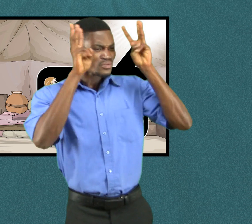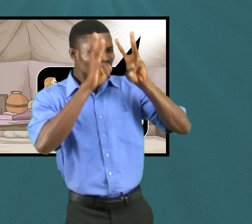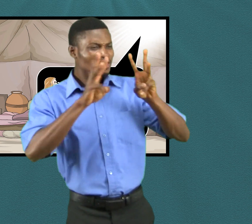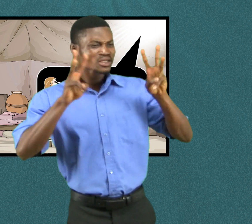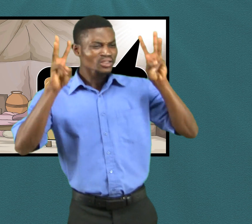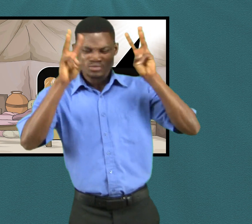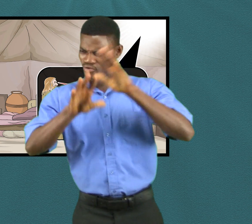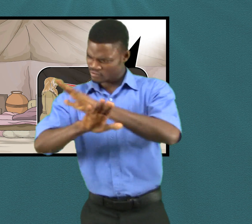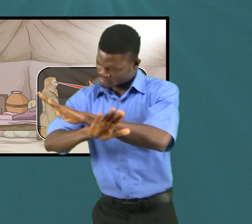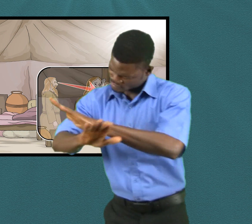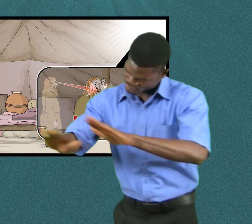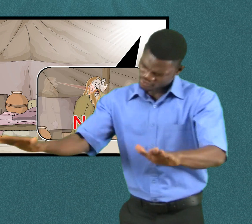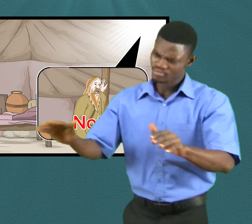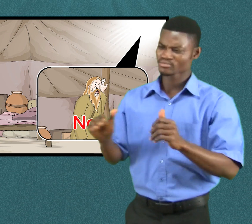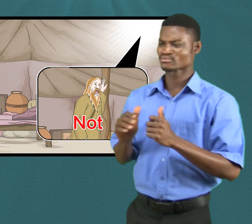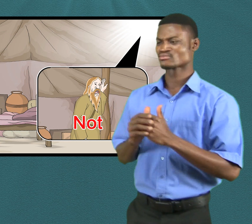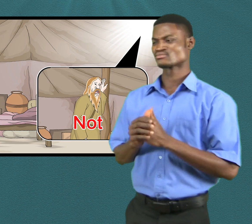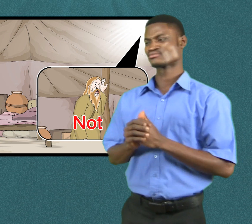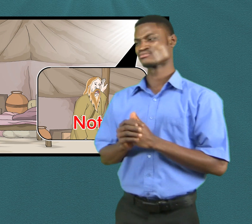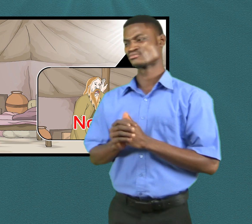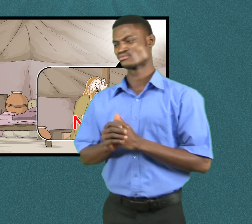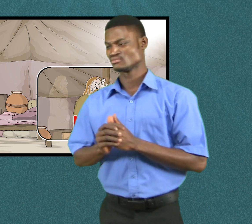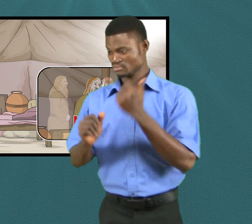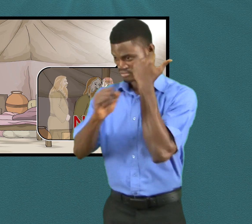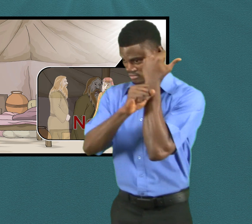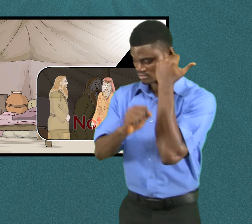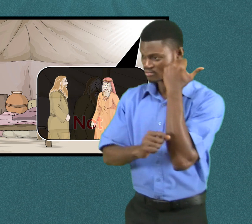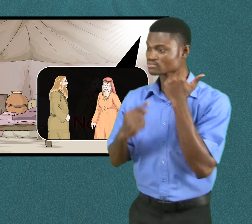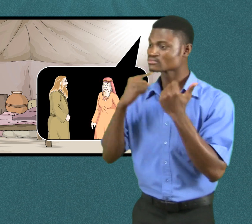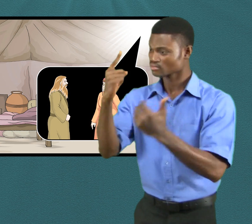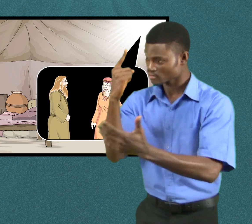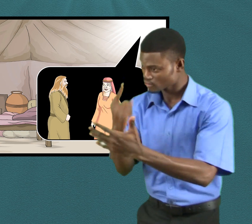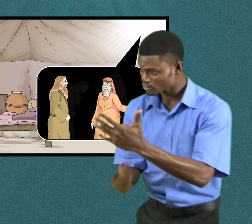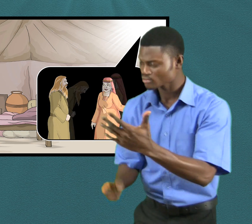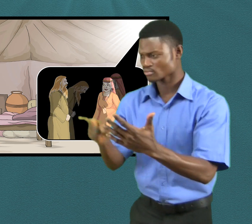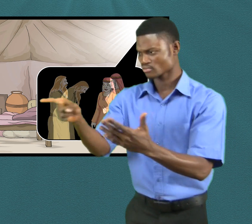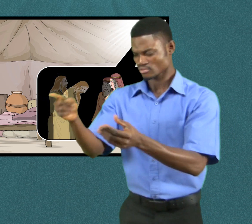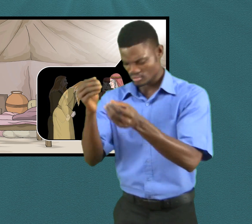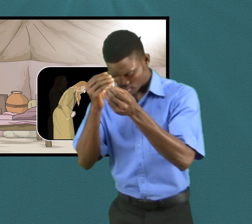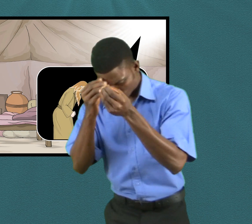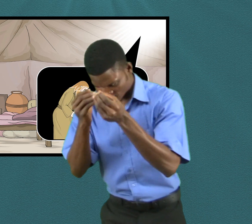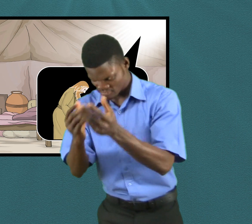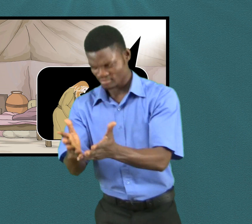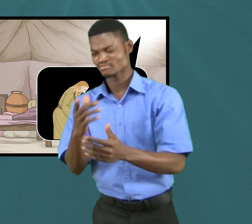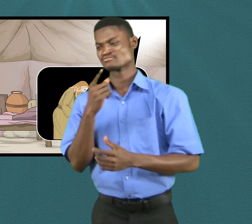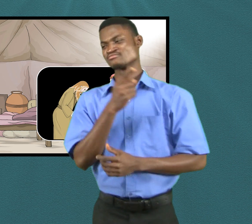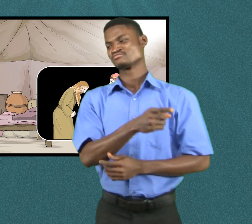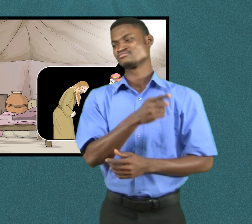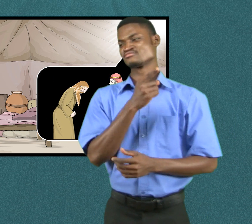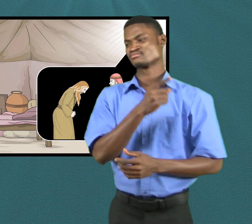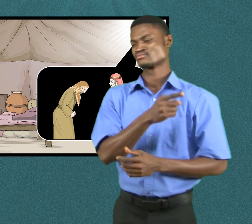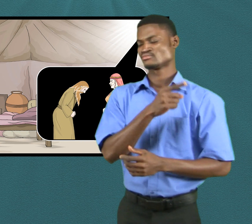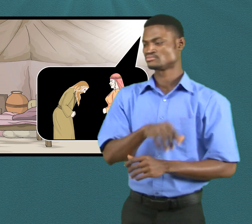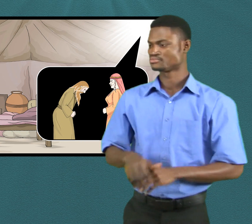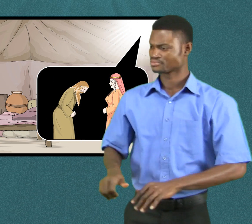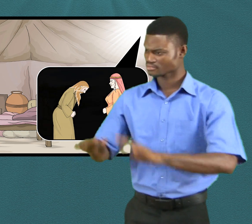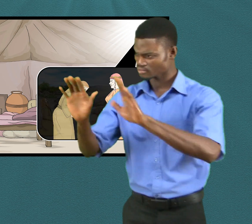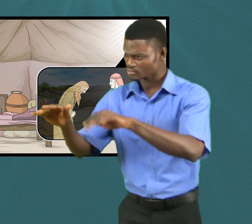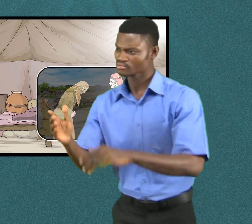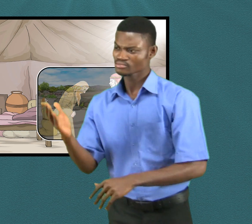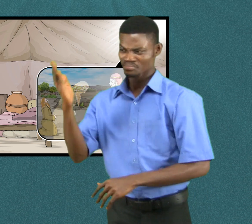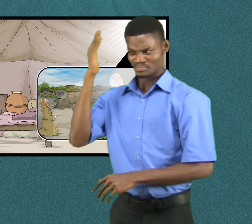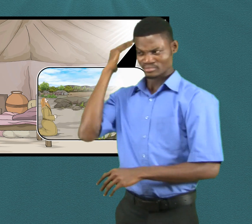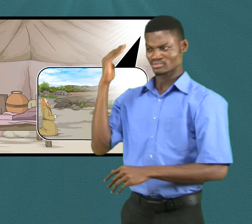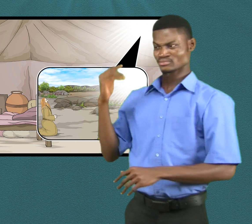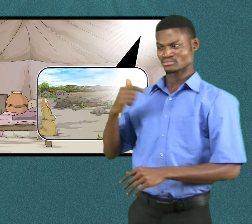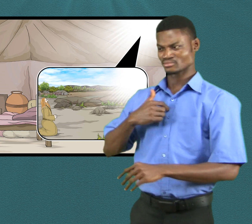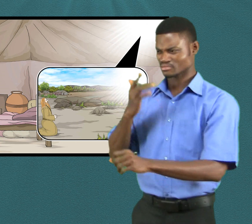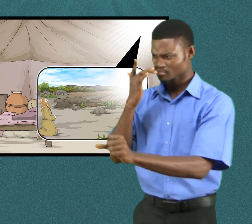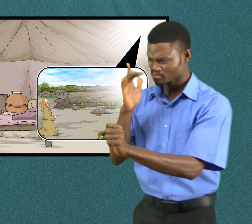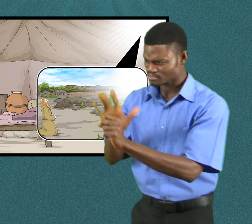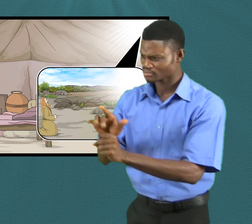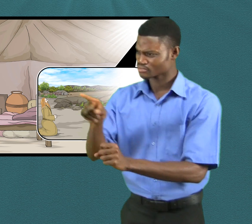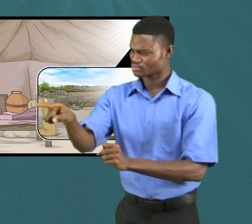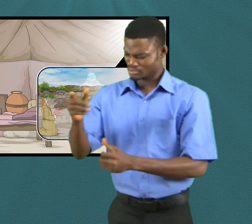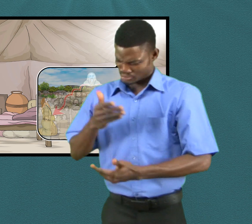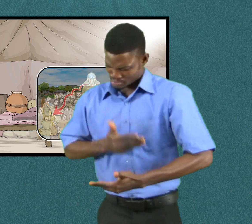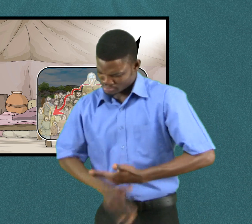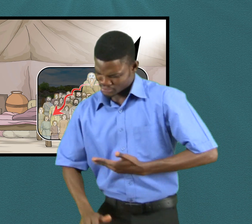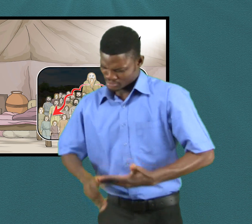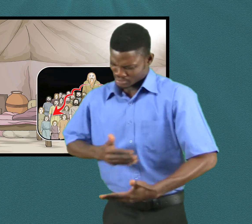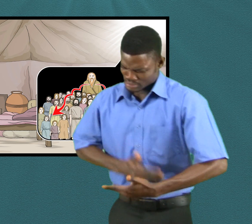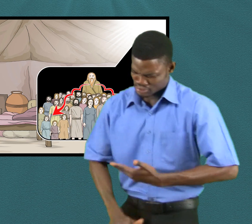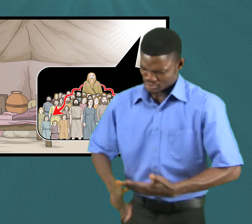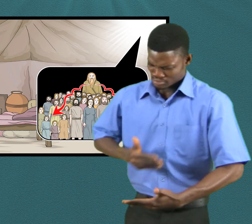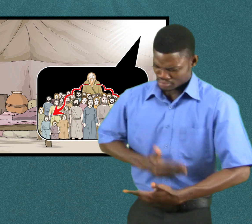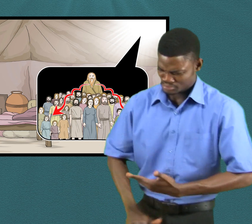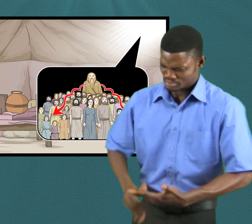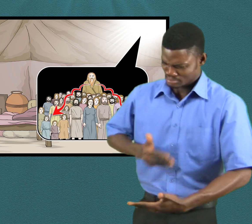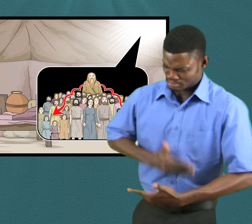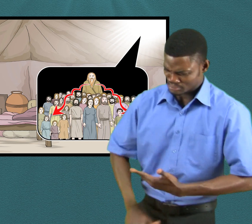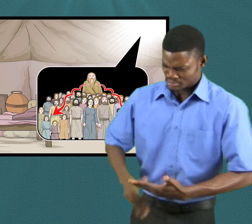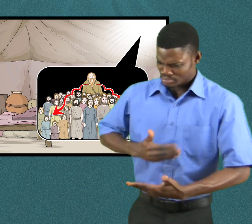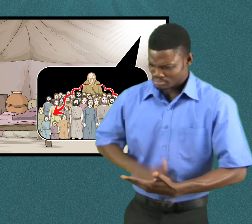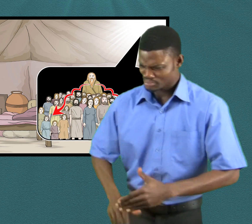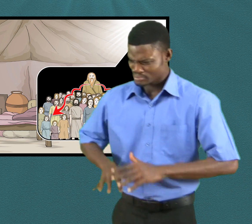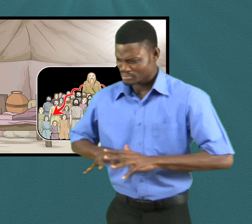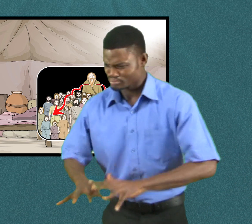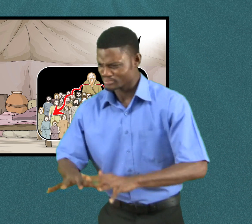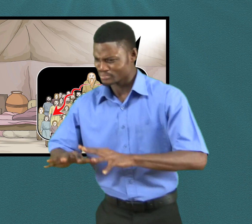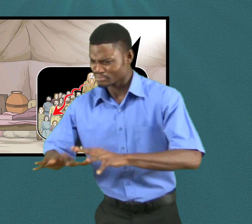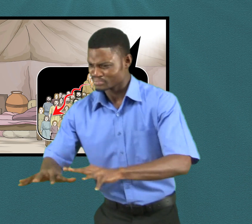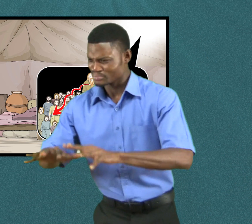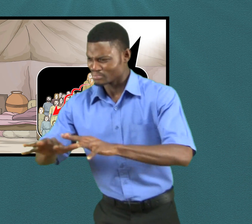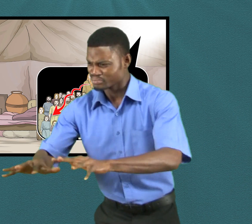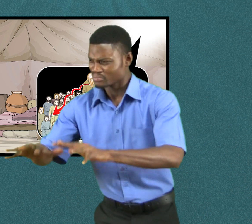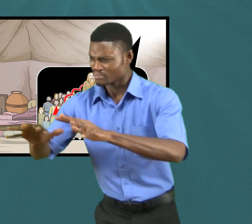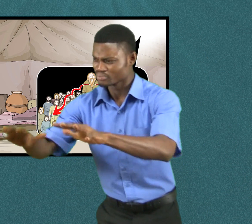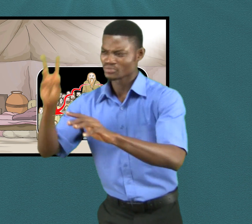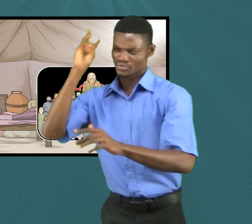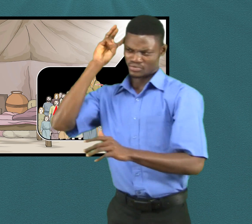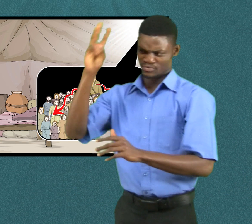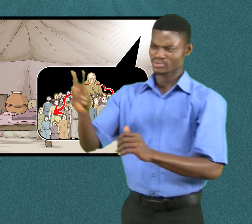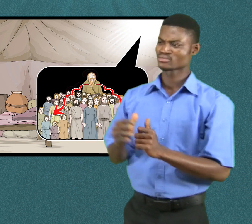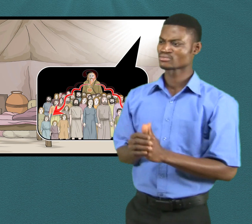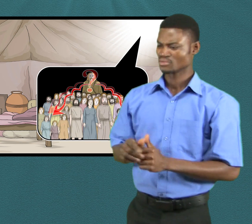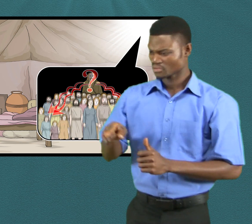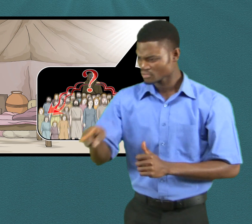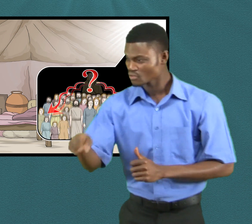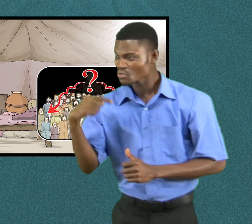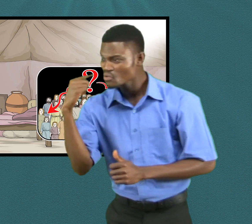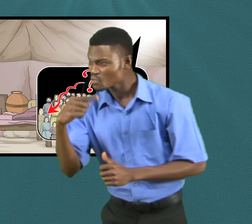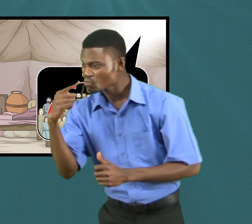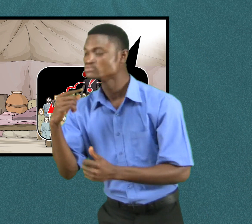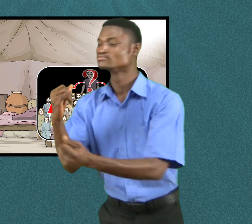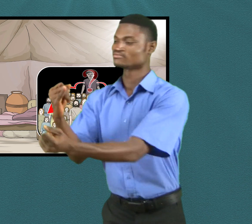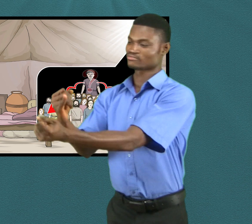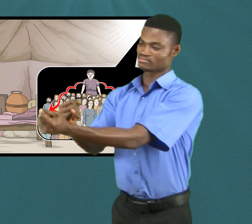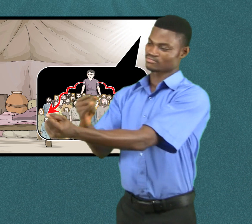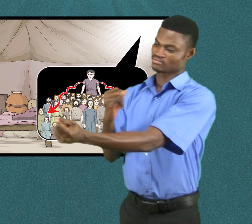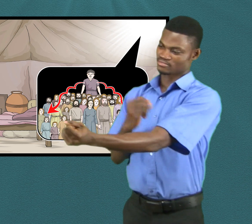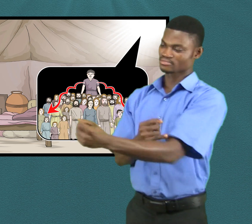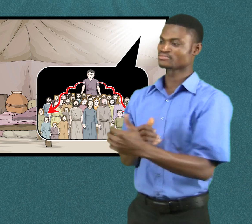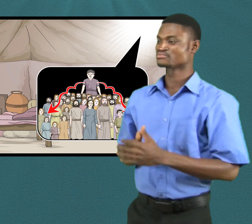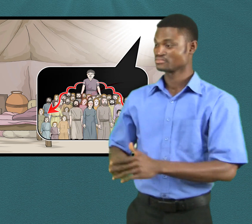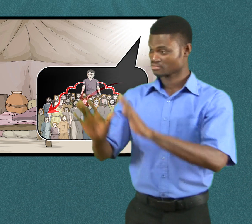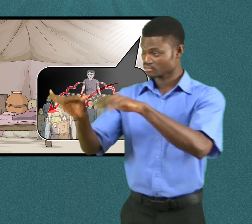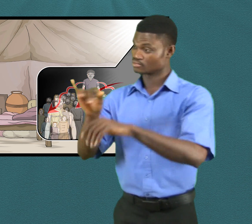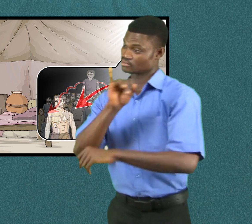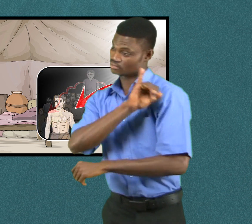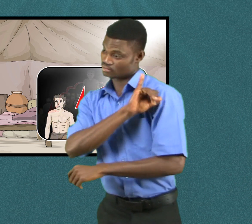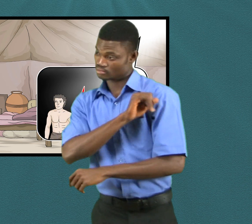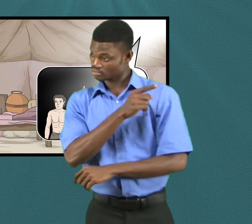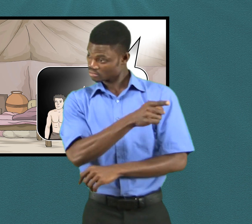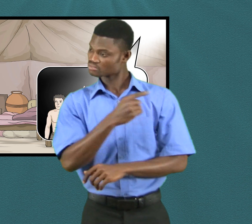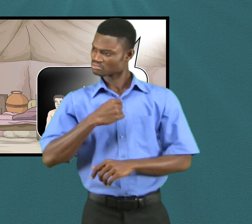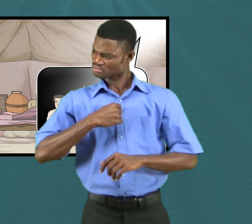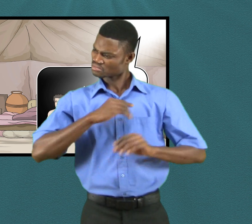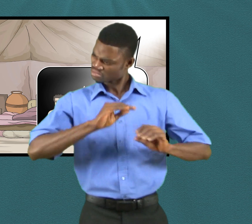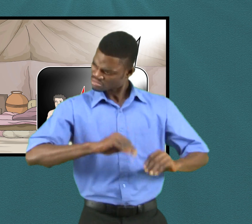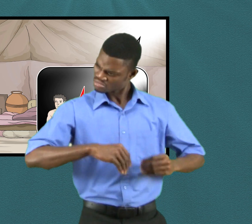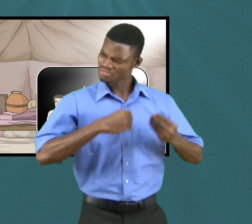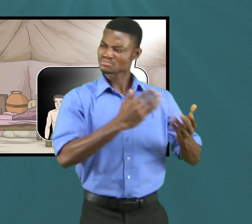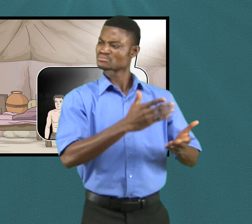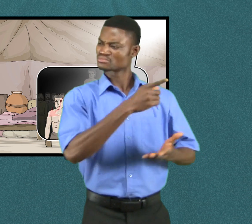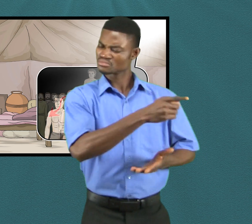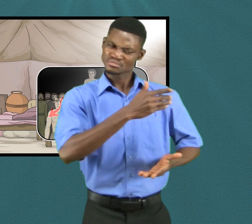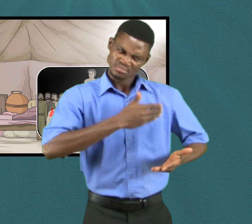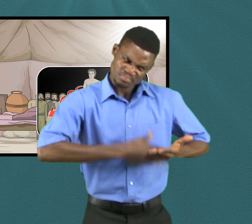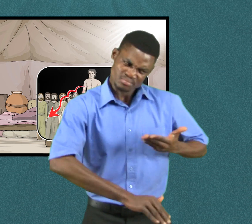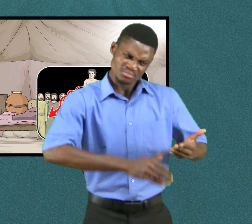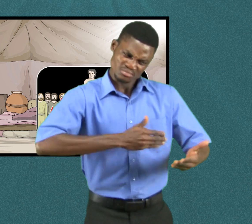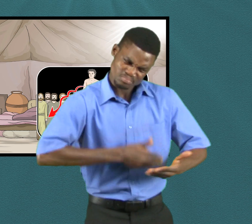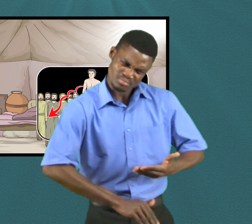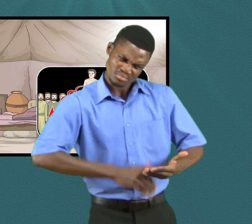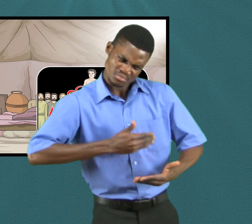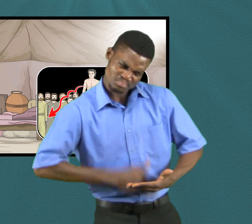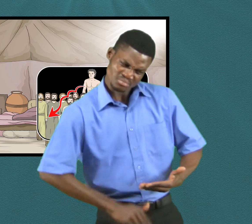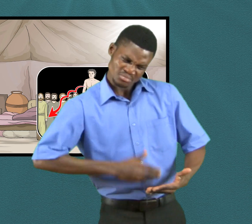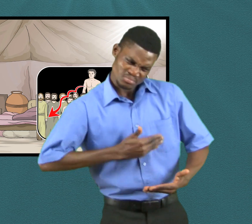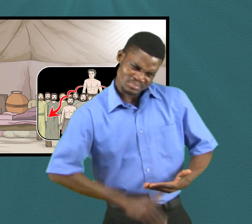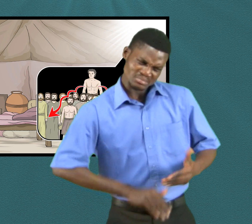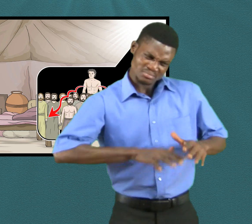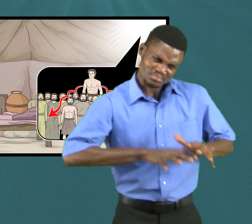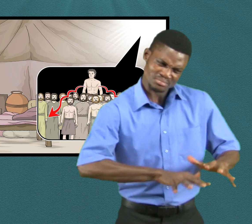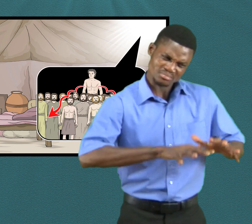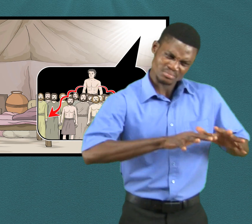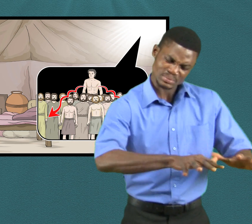Listen to everything that Sarah tells you, for through Isaac your offspring will be reckoned.